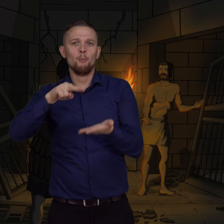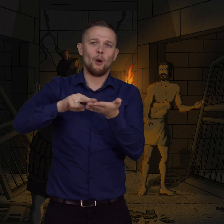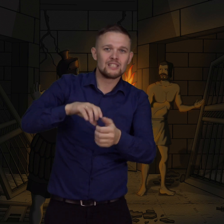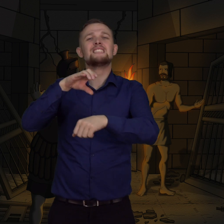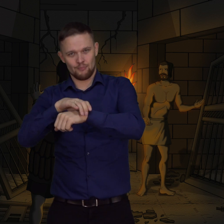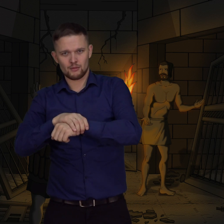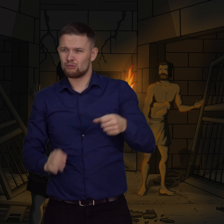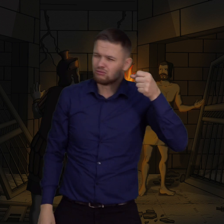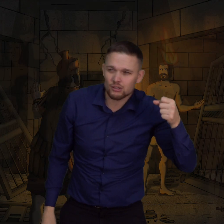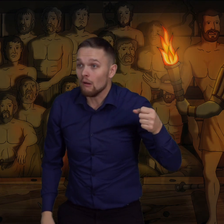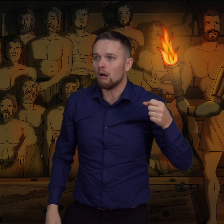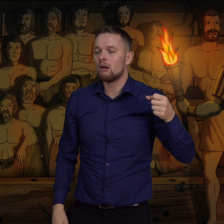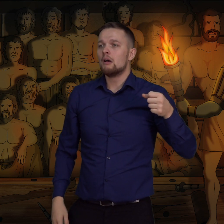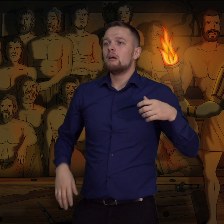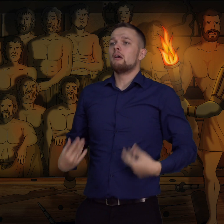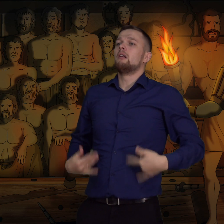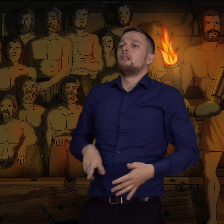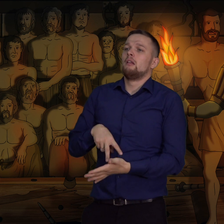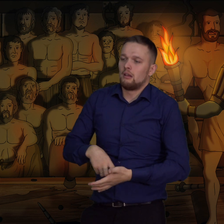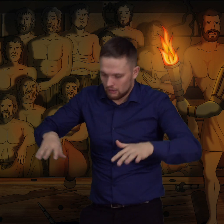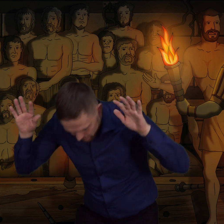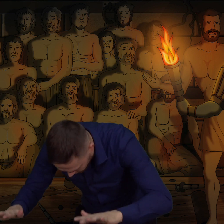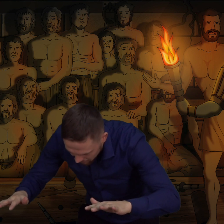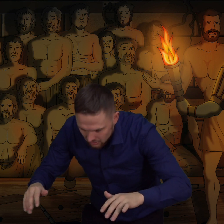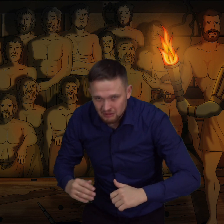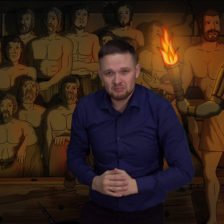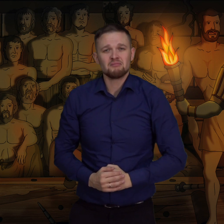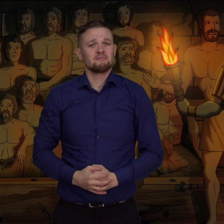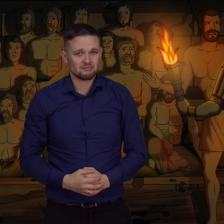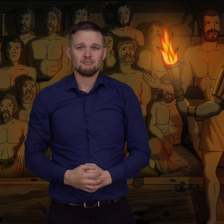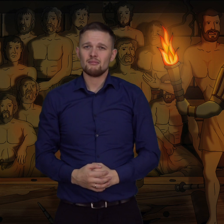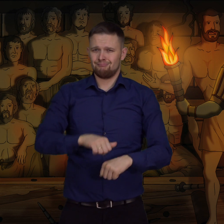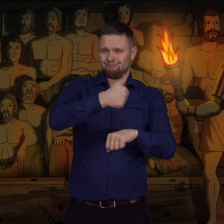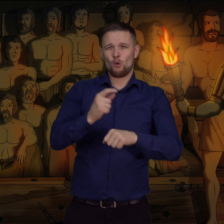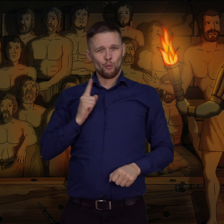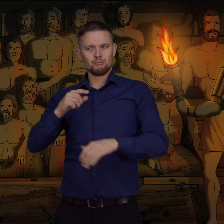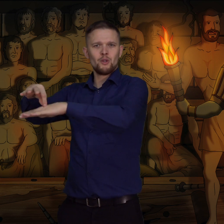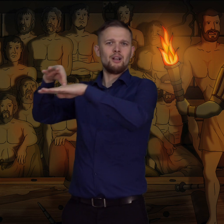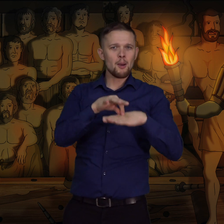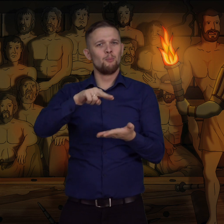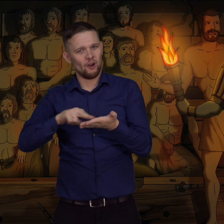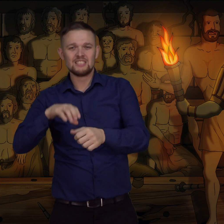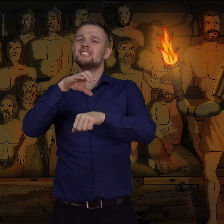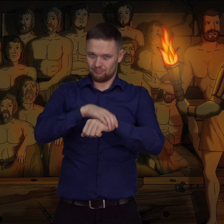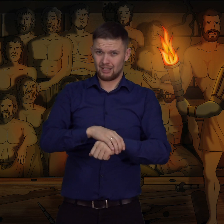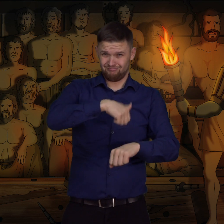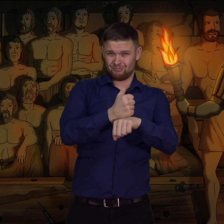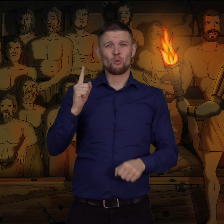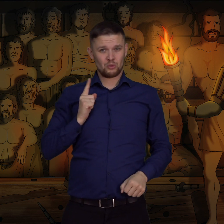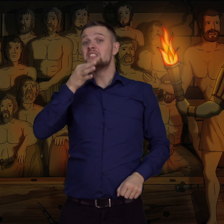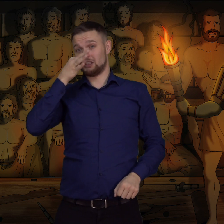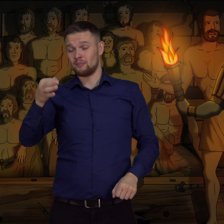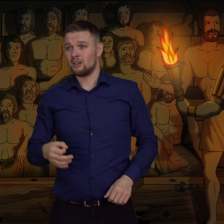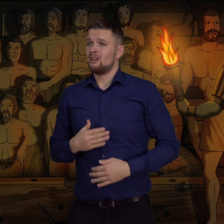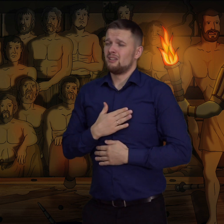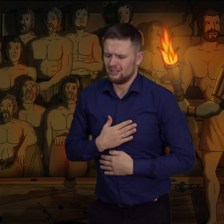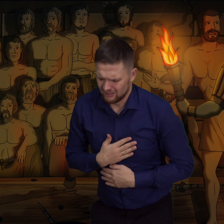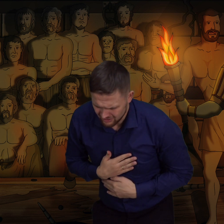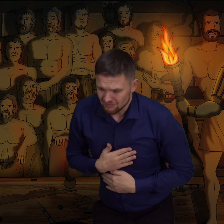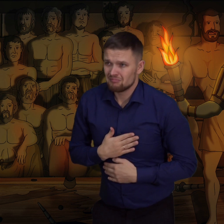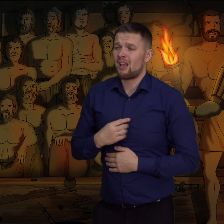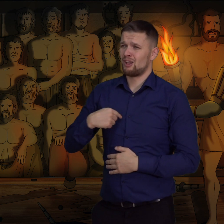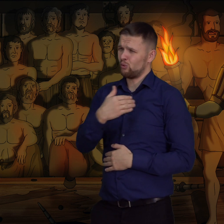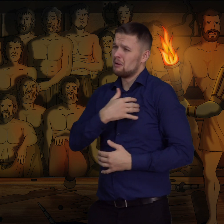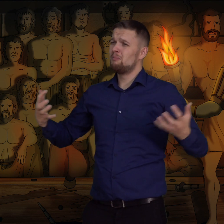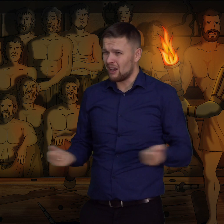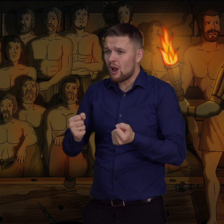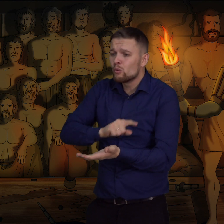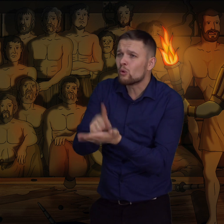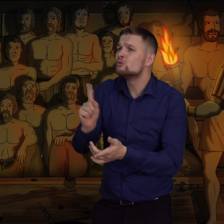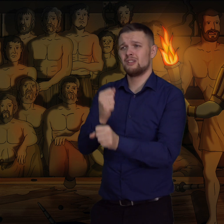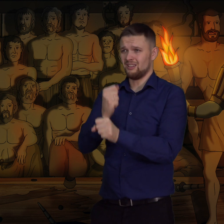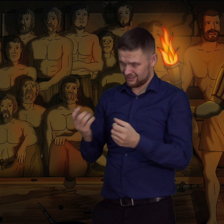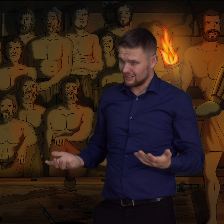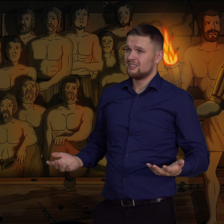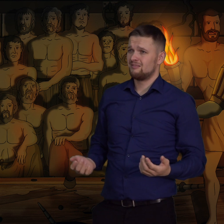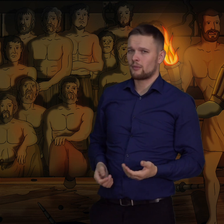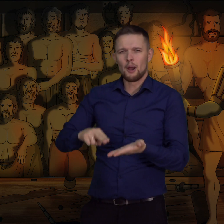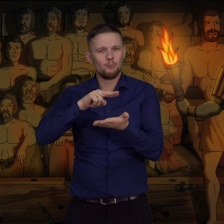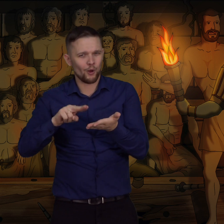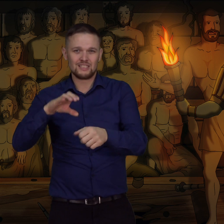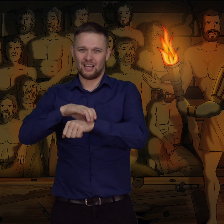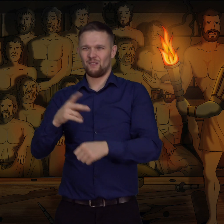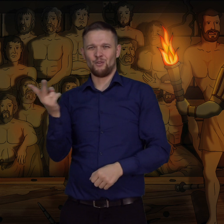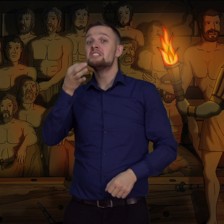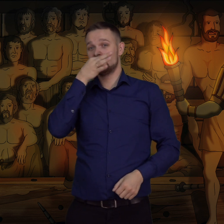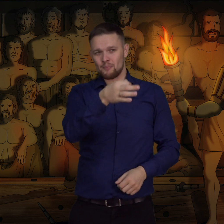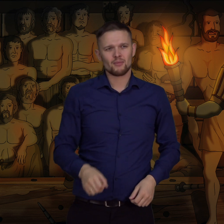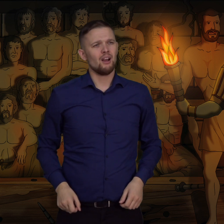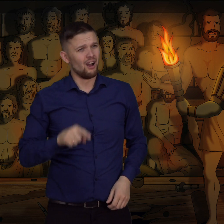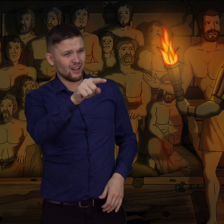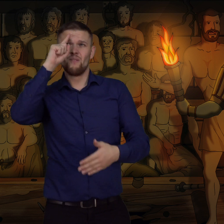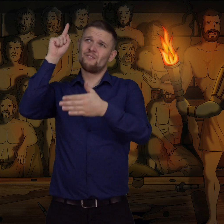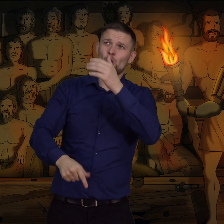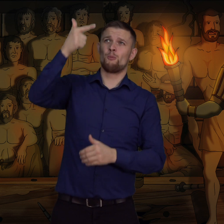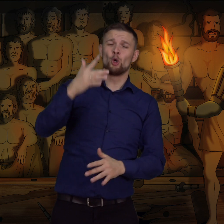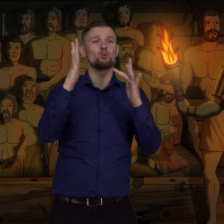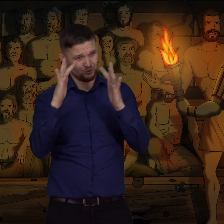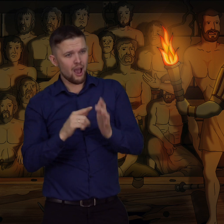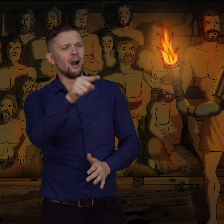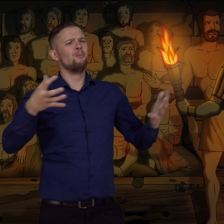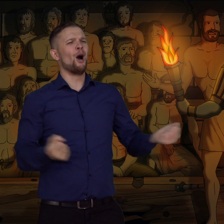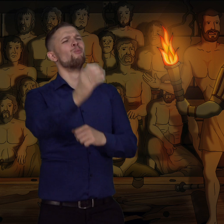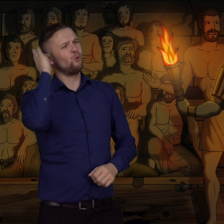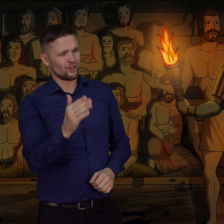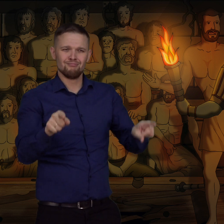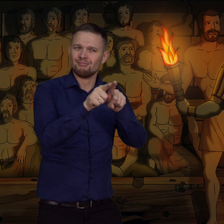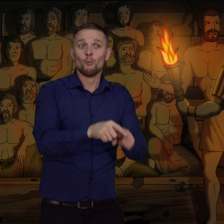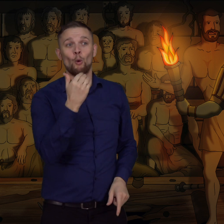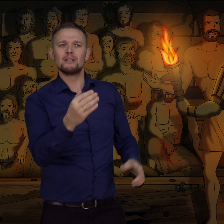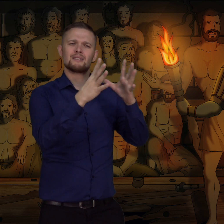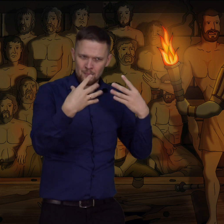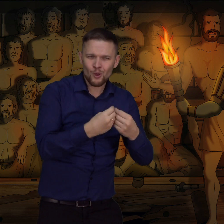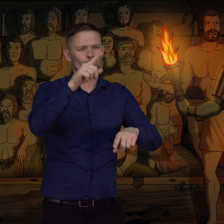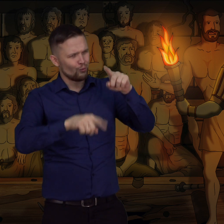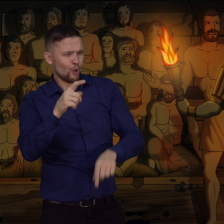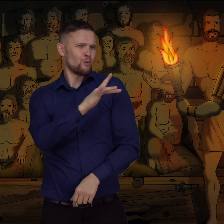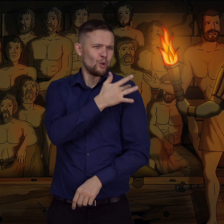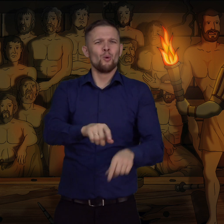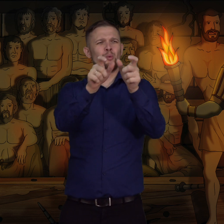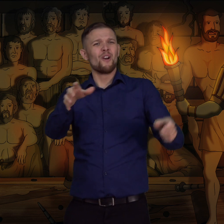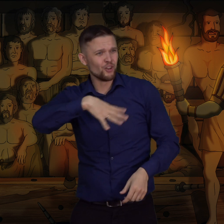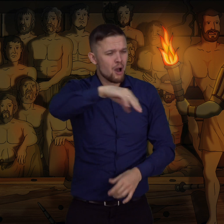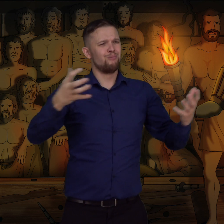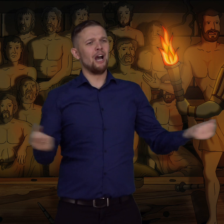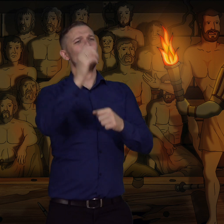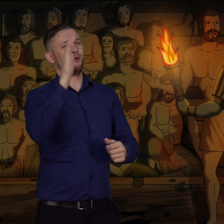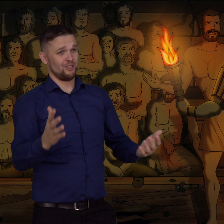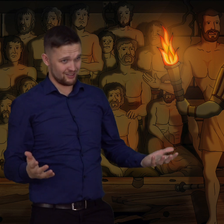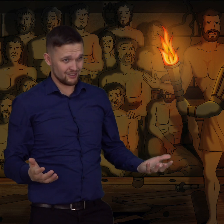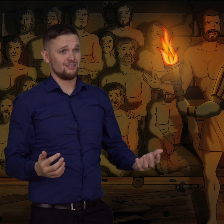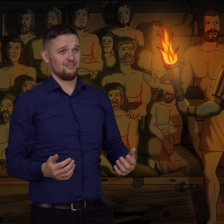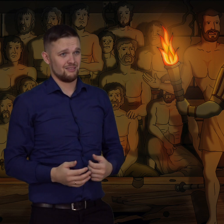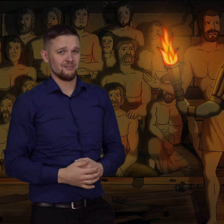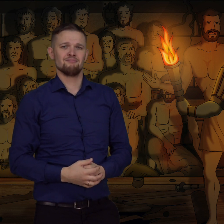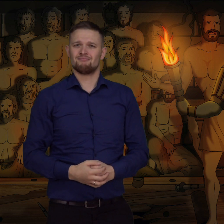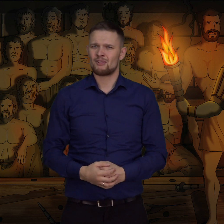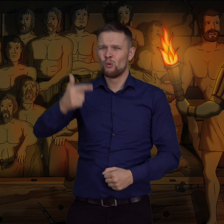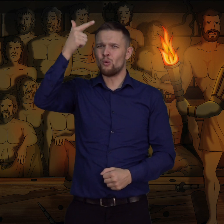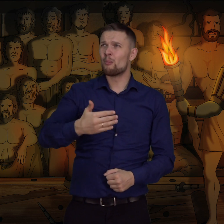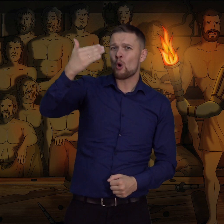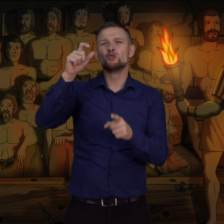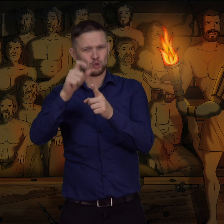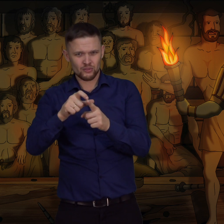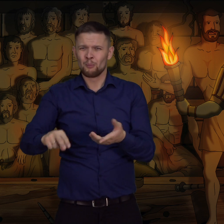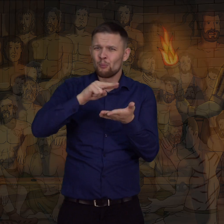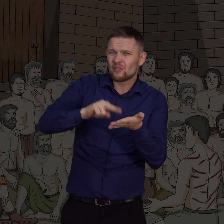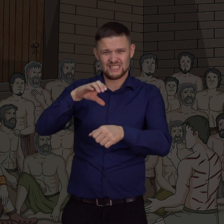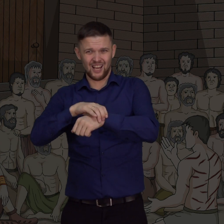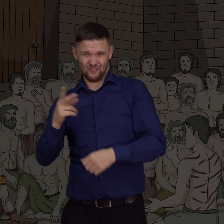Calling for lights, the jailer rushed in and fell trembling before Paul and Silas.